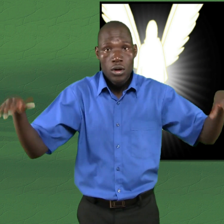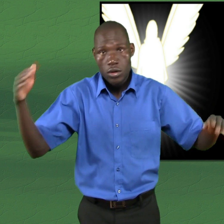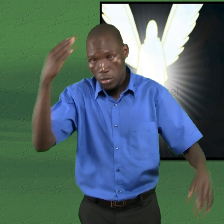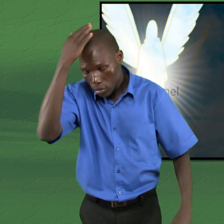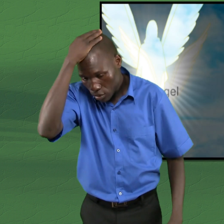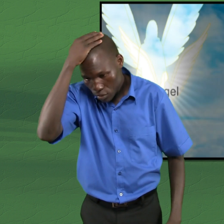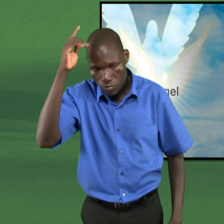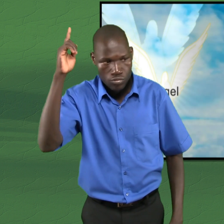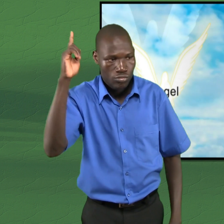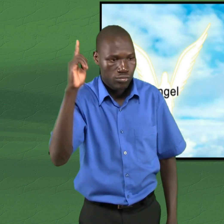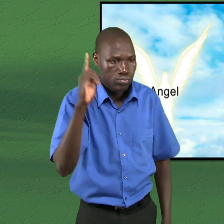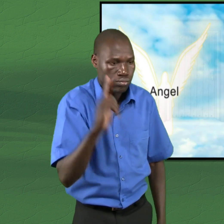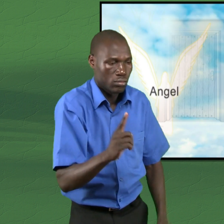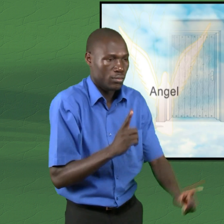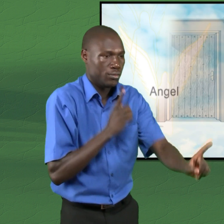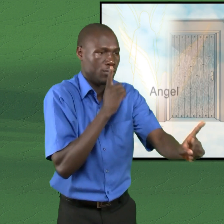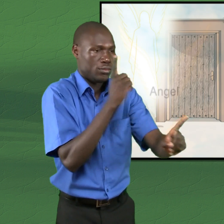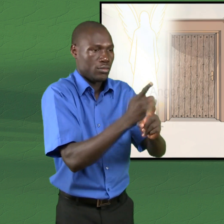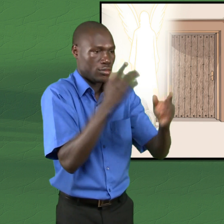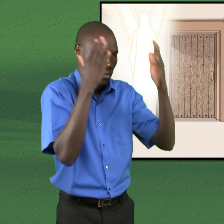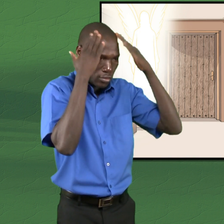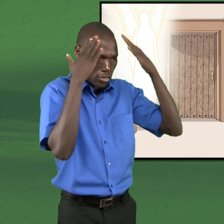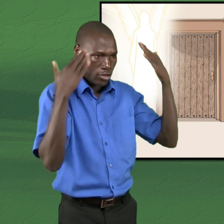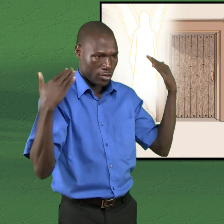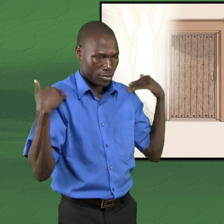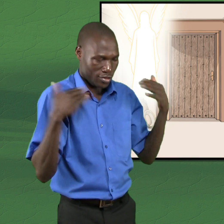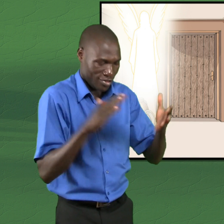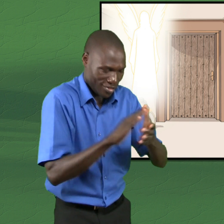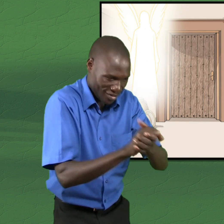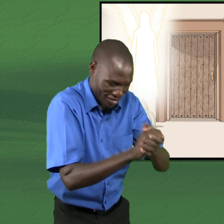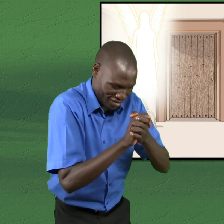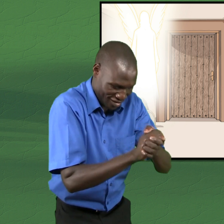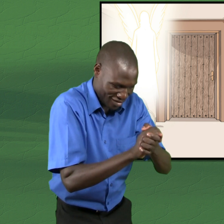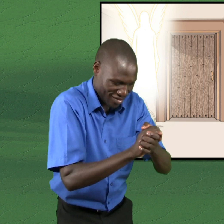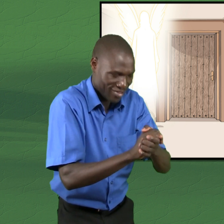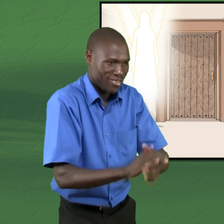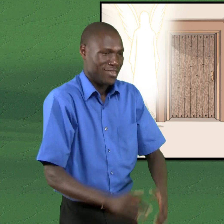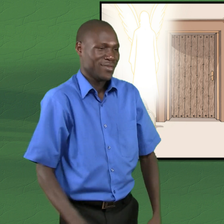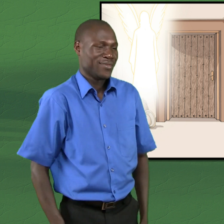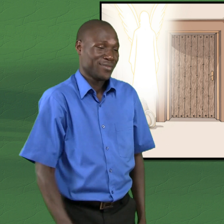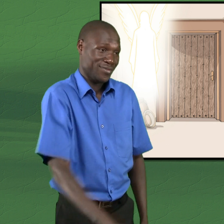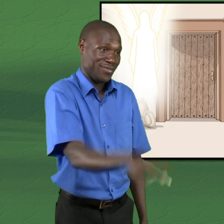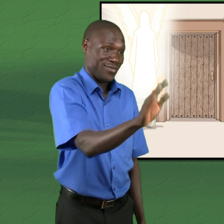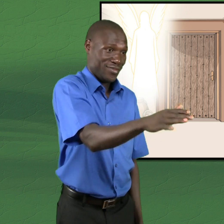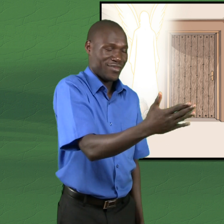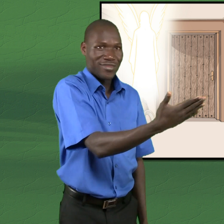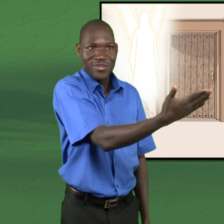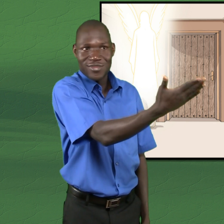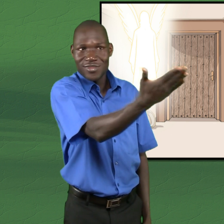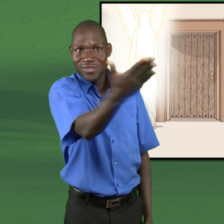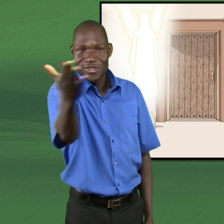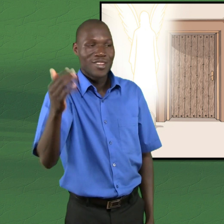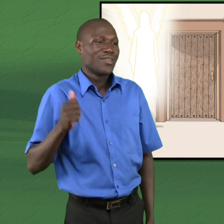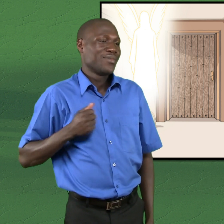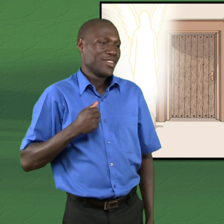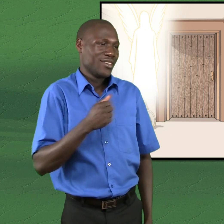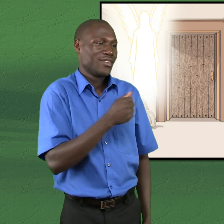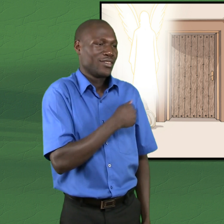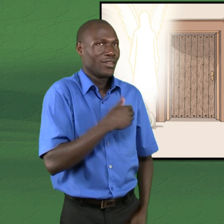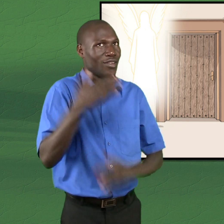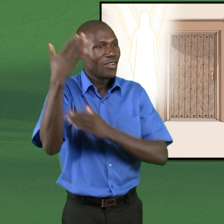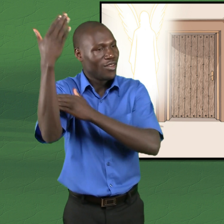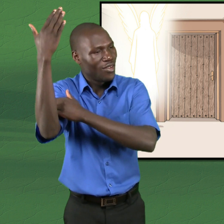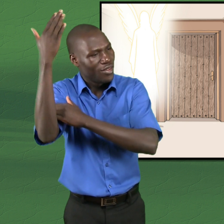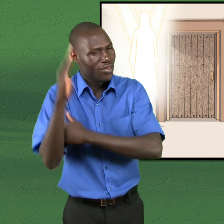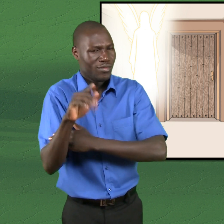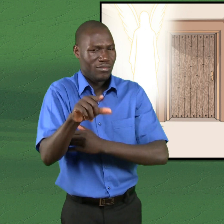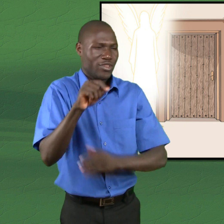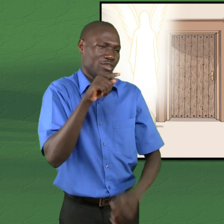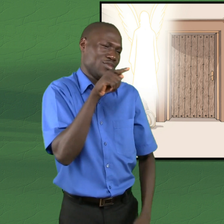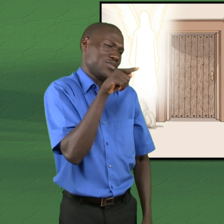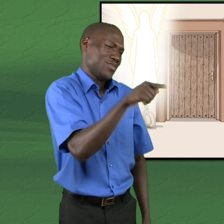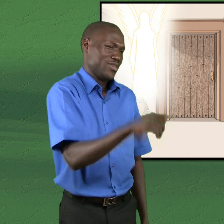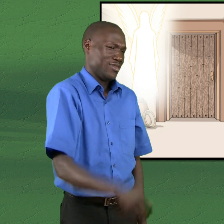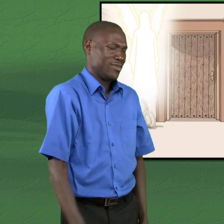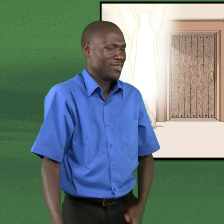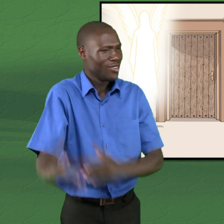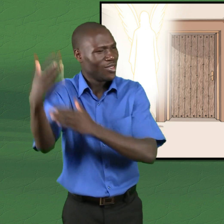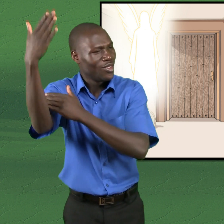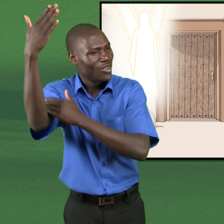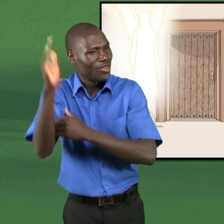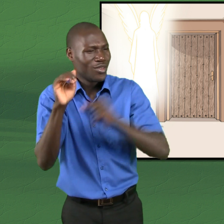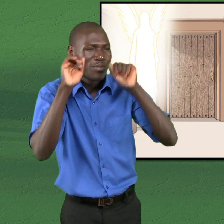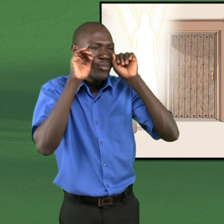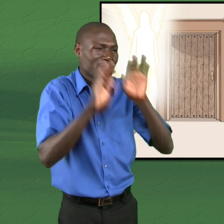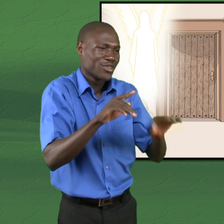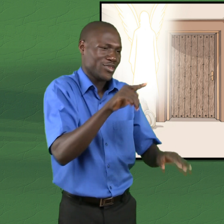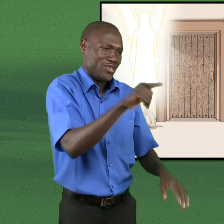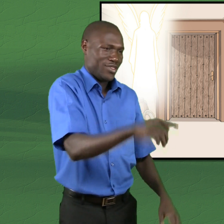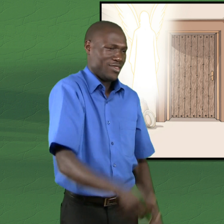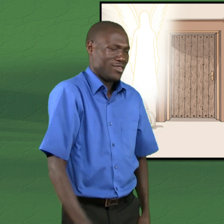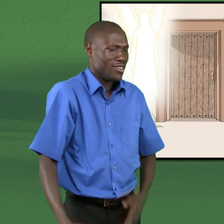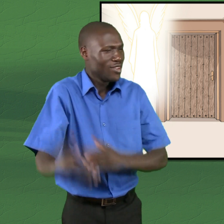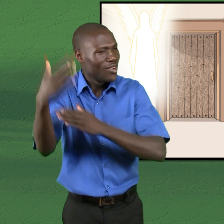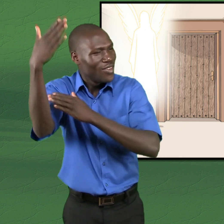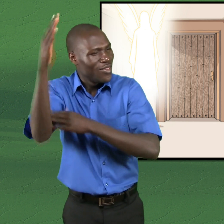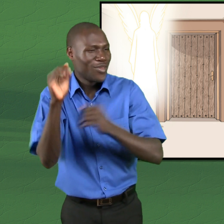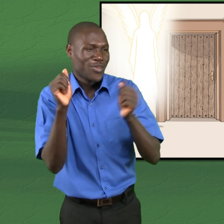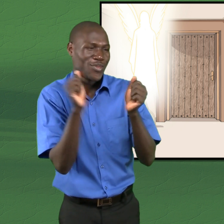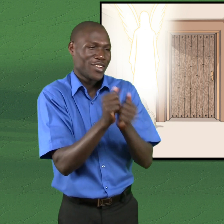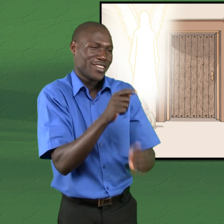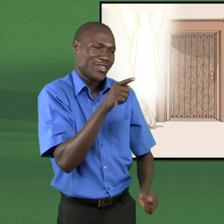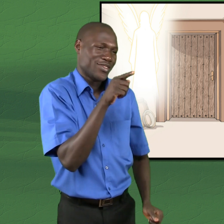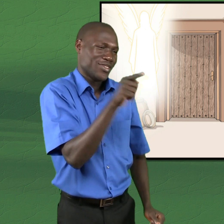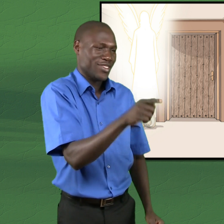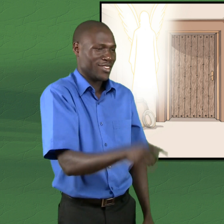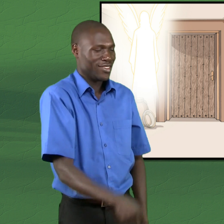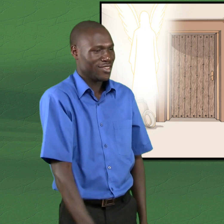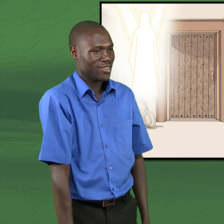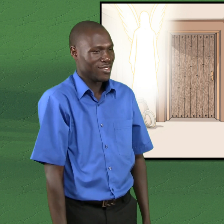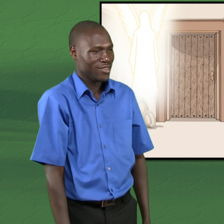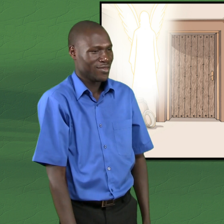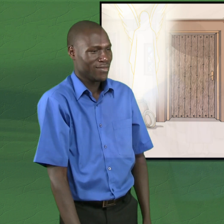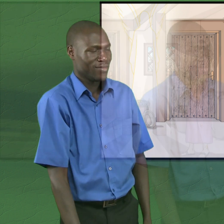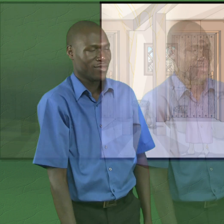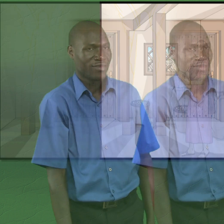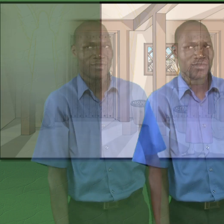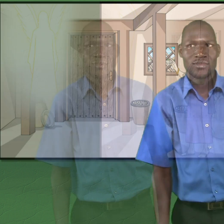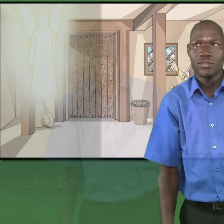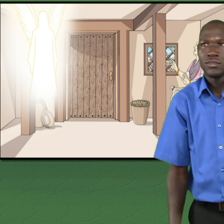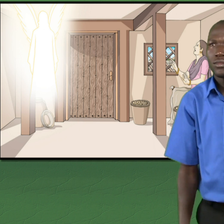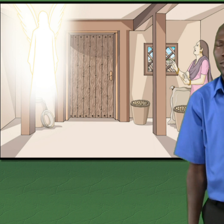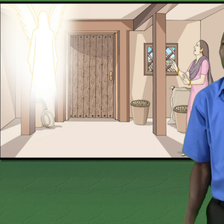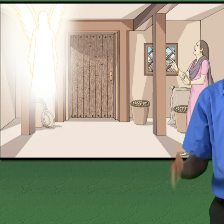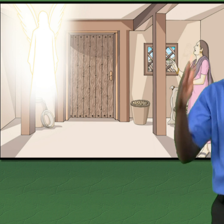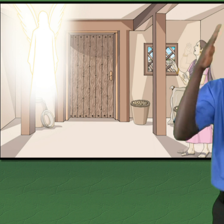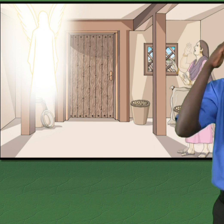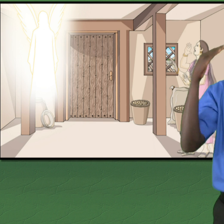The angel appeared to her and said, “Greetings, you who are highly favored! The Lord is with you.”